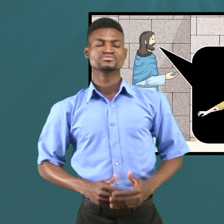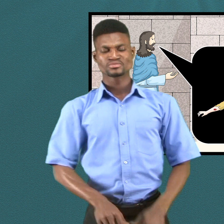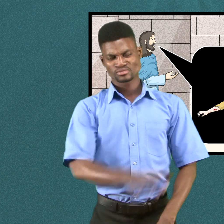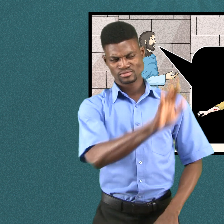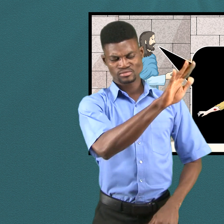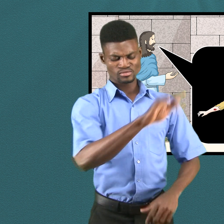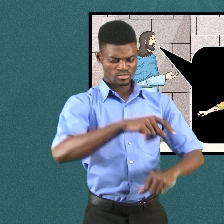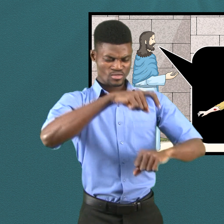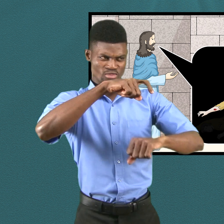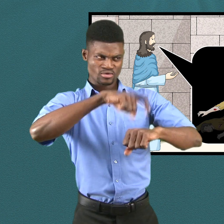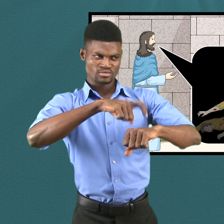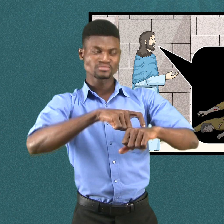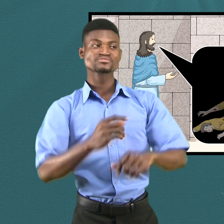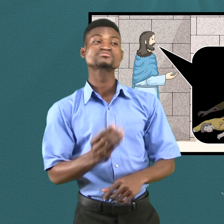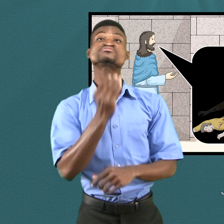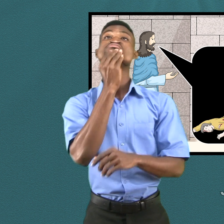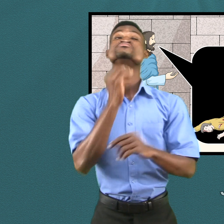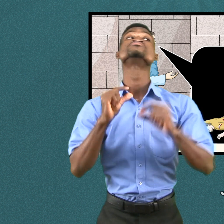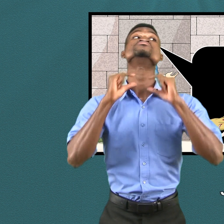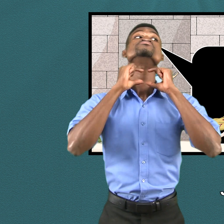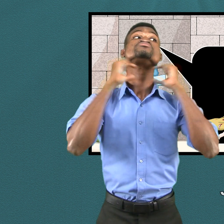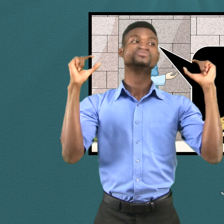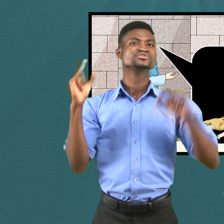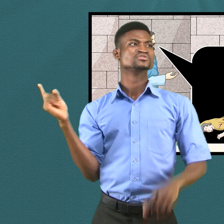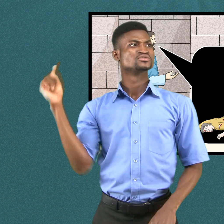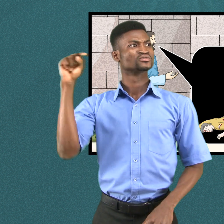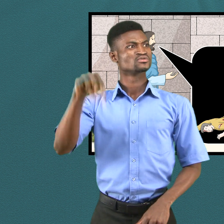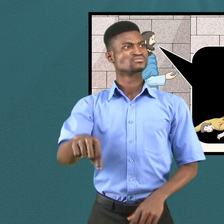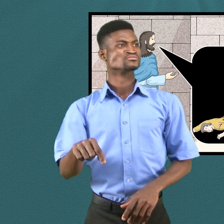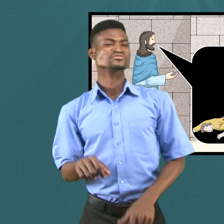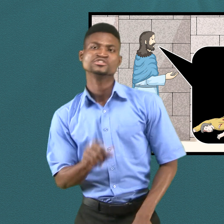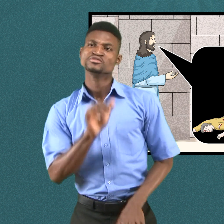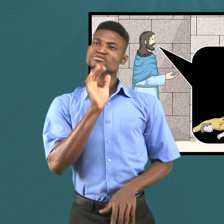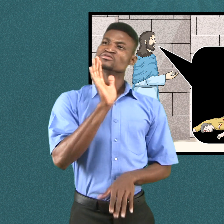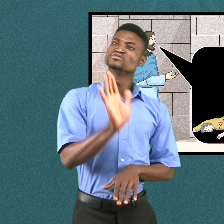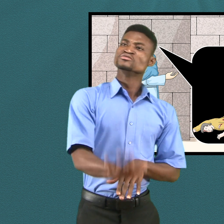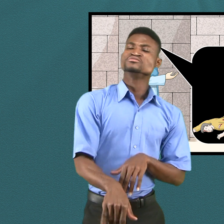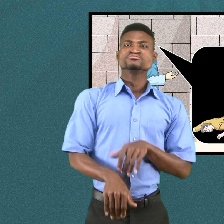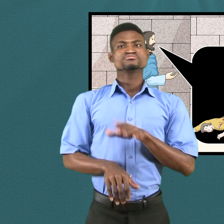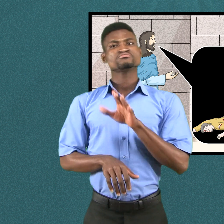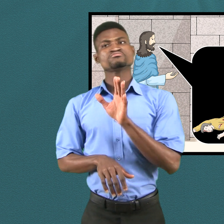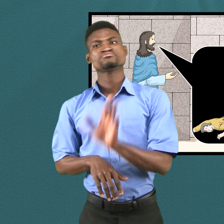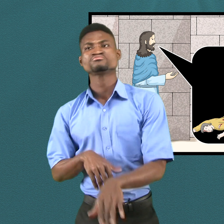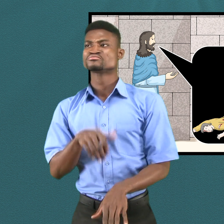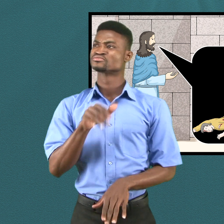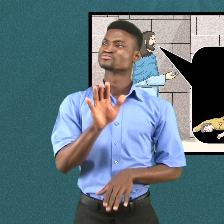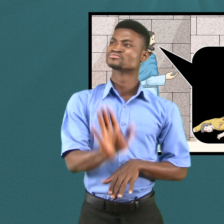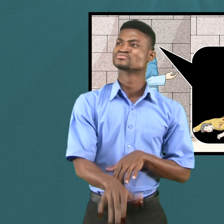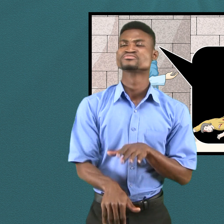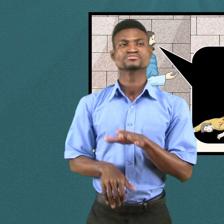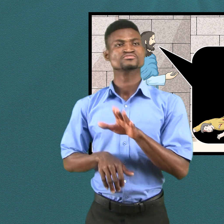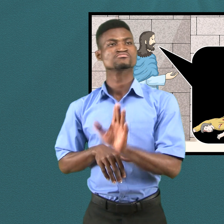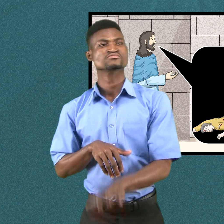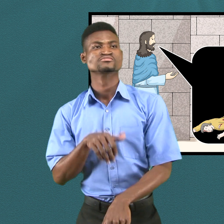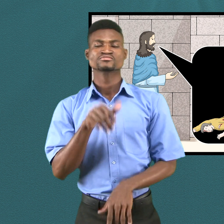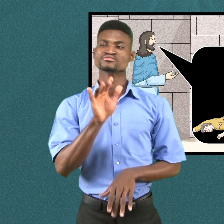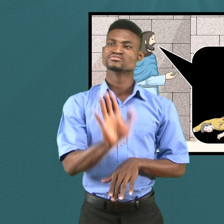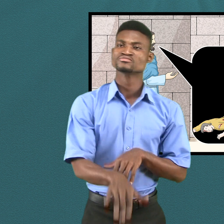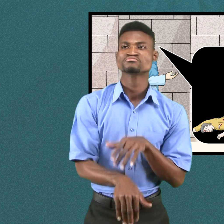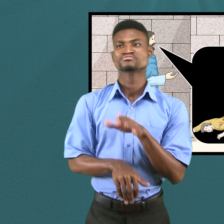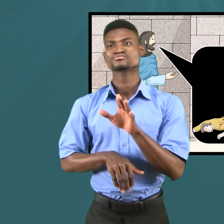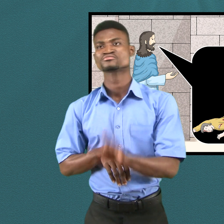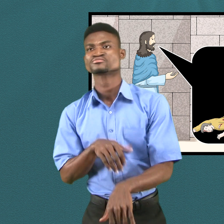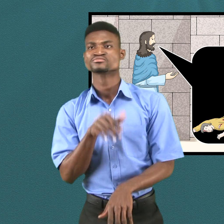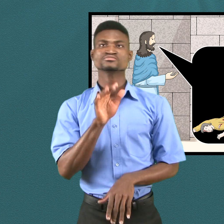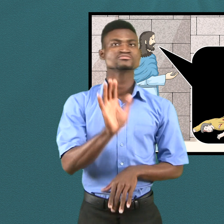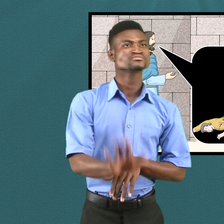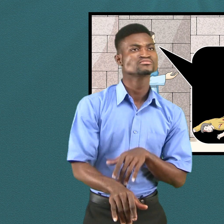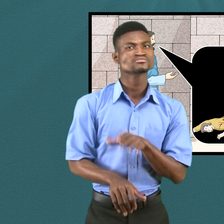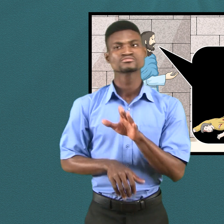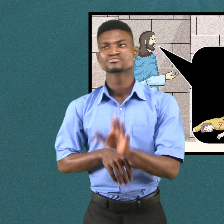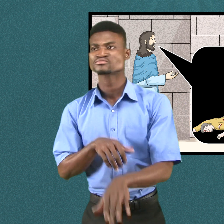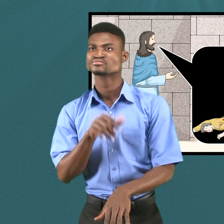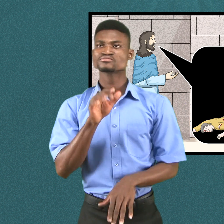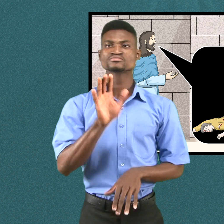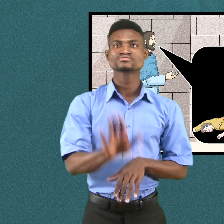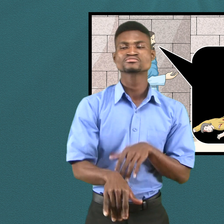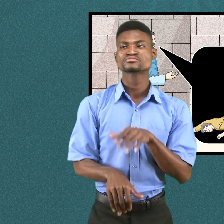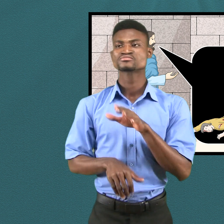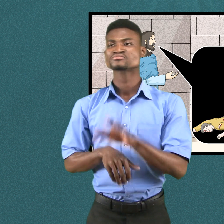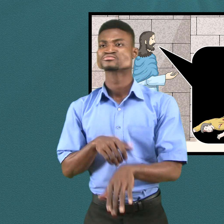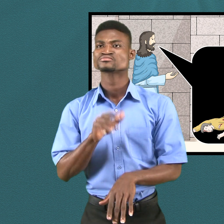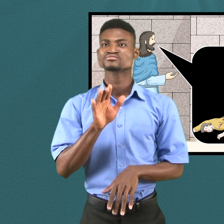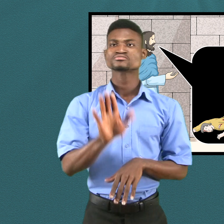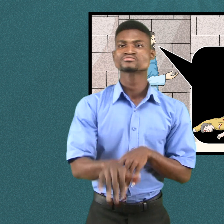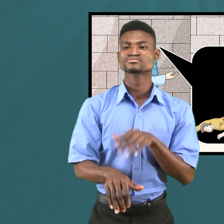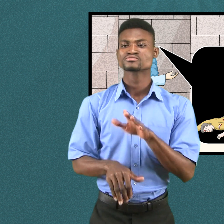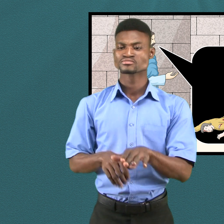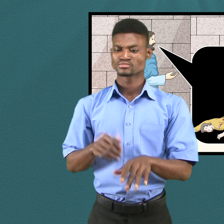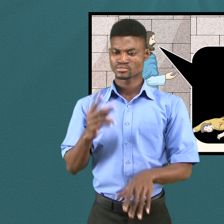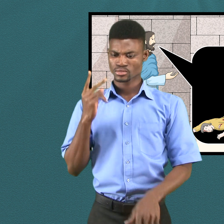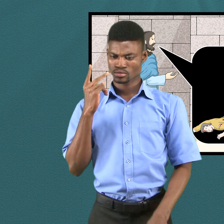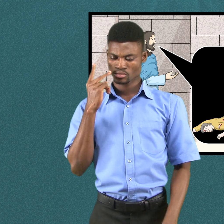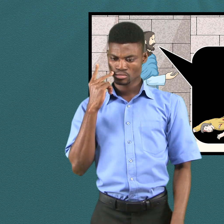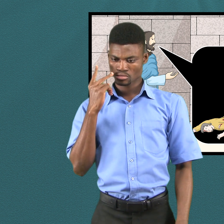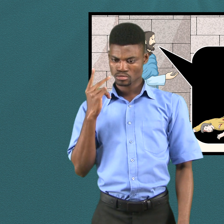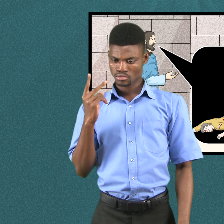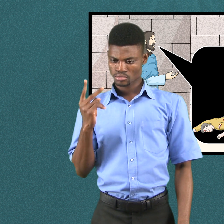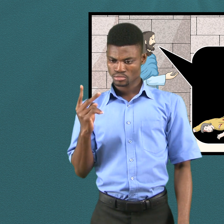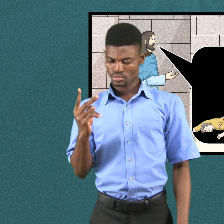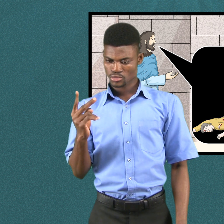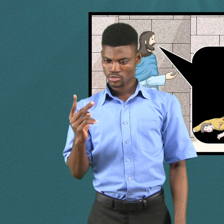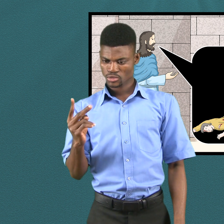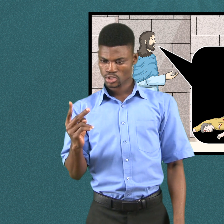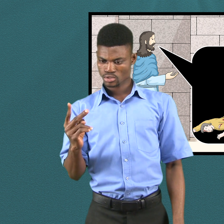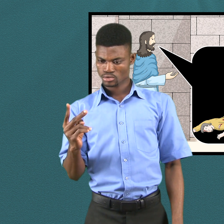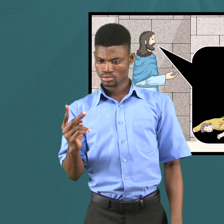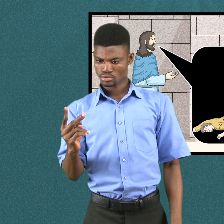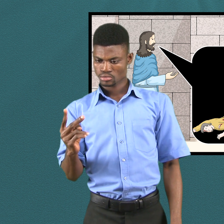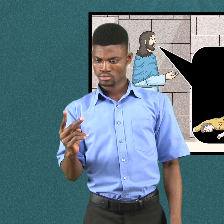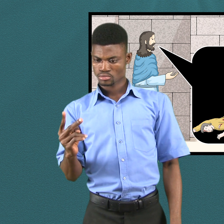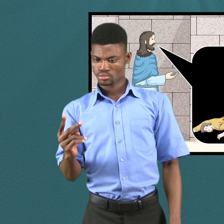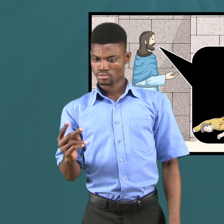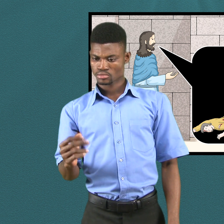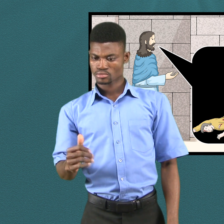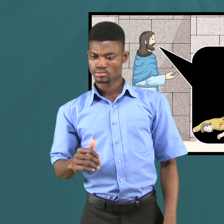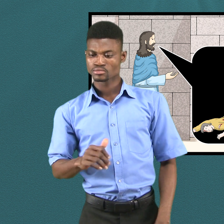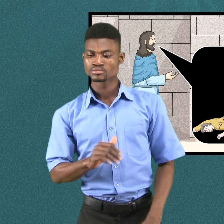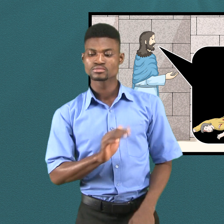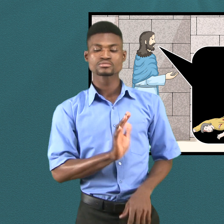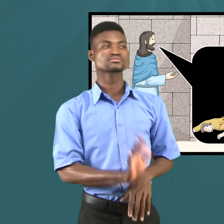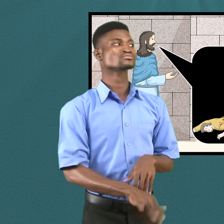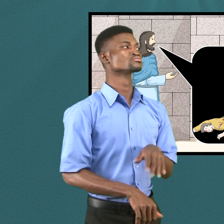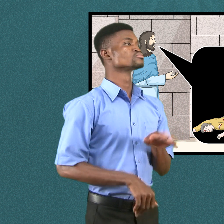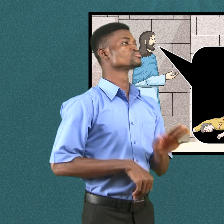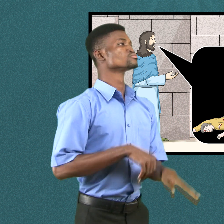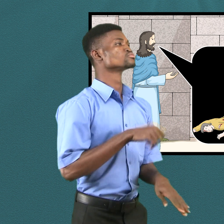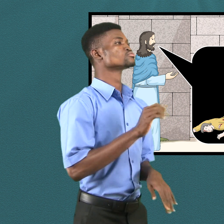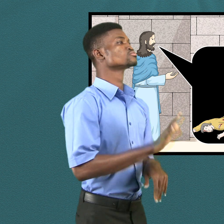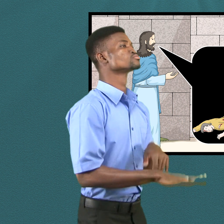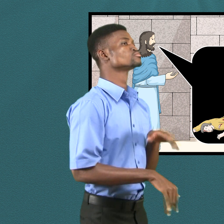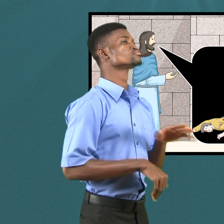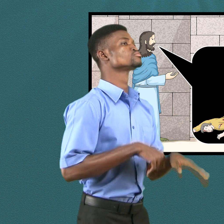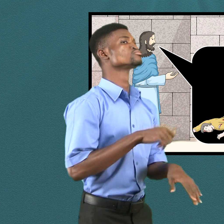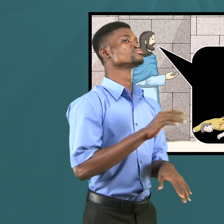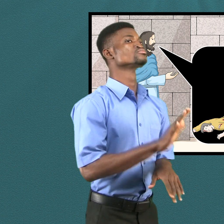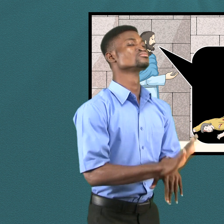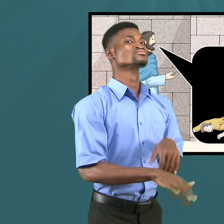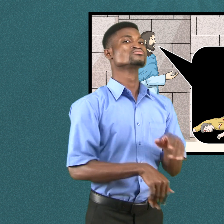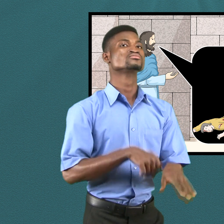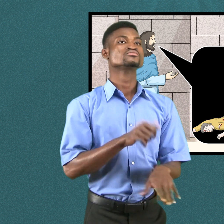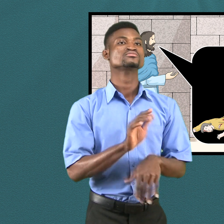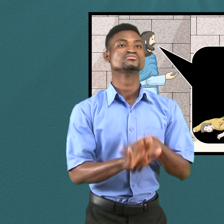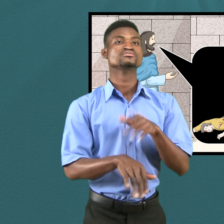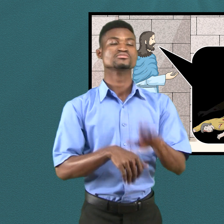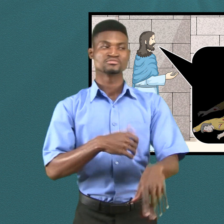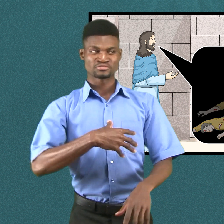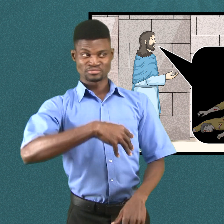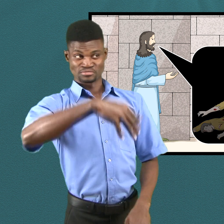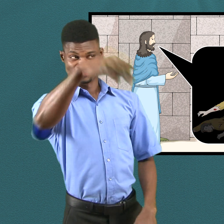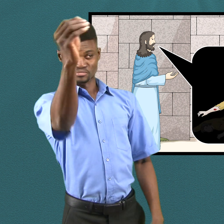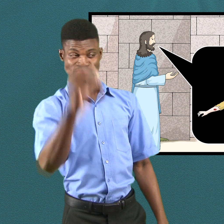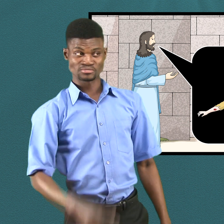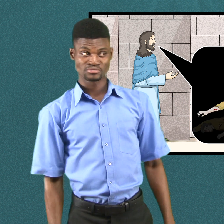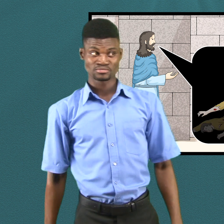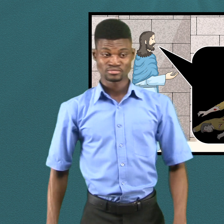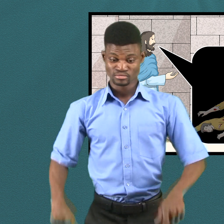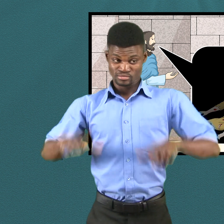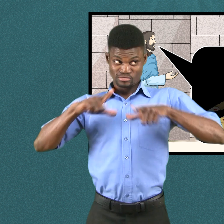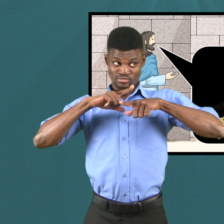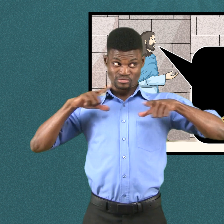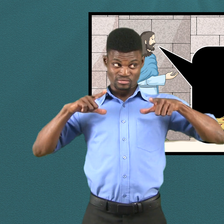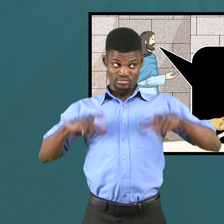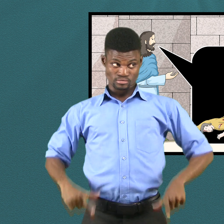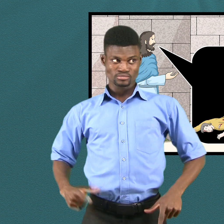Now by chance a priest was going down the same road, but when he saw him, he passed by on the other side.